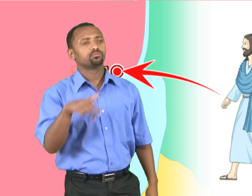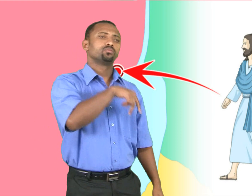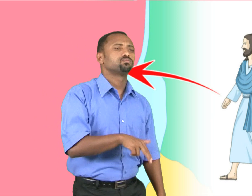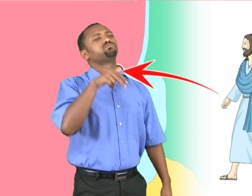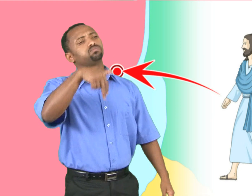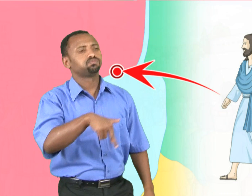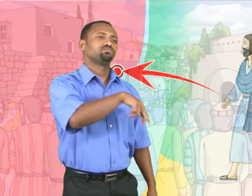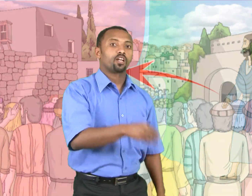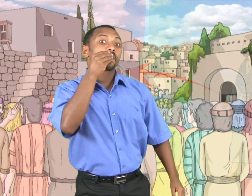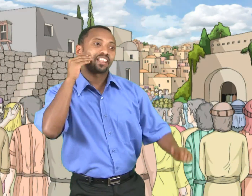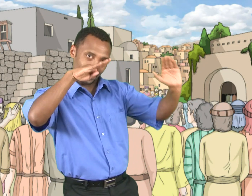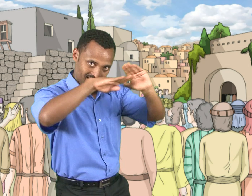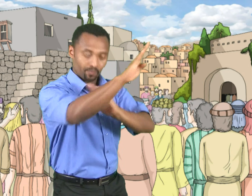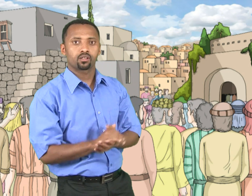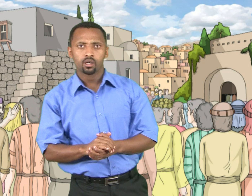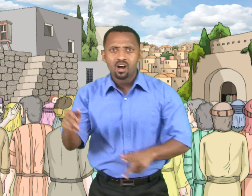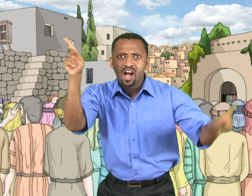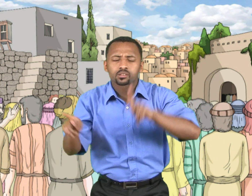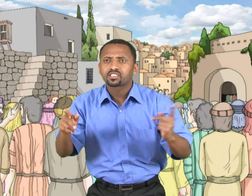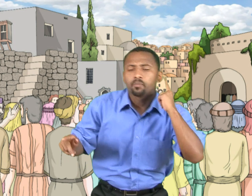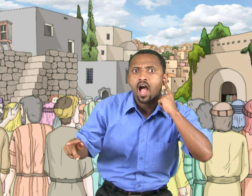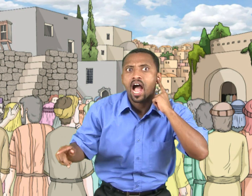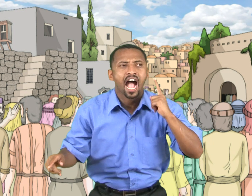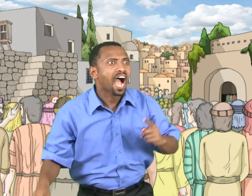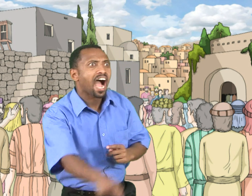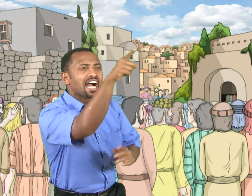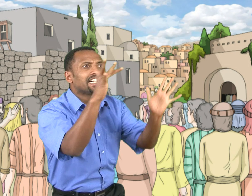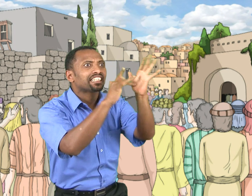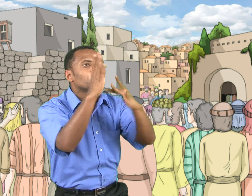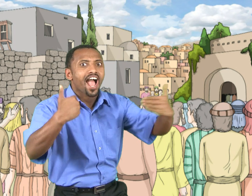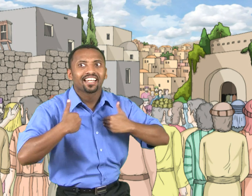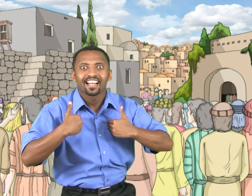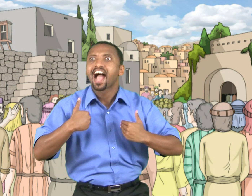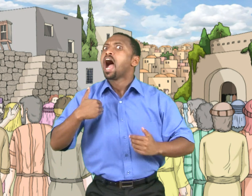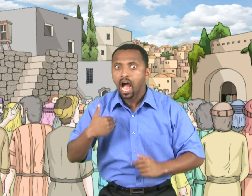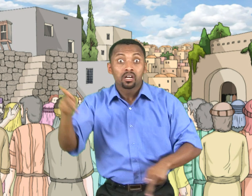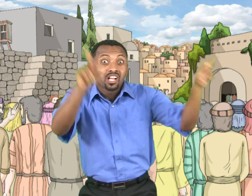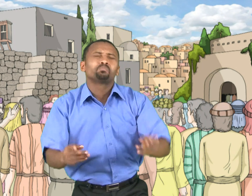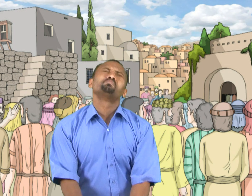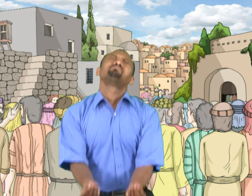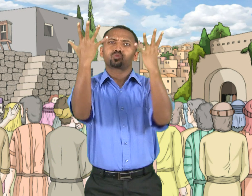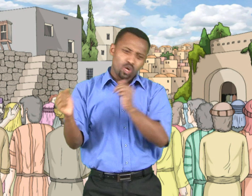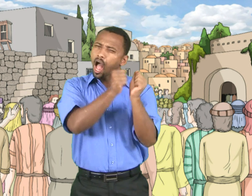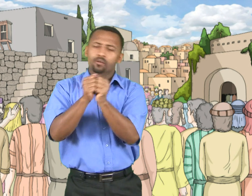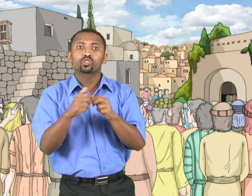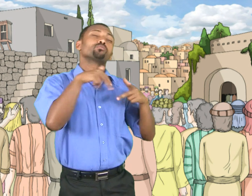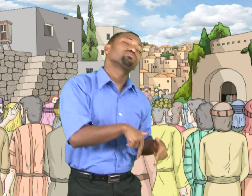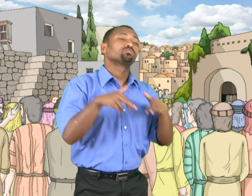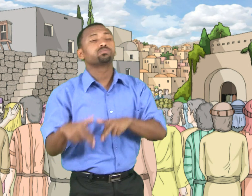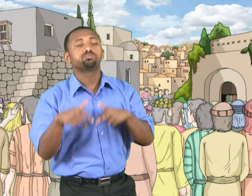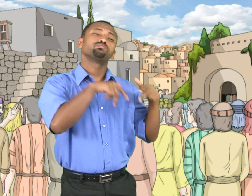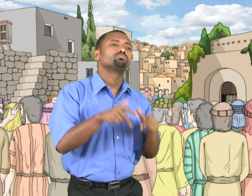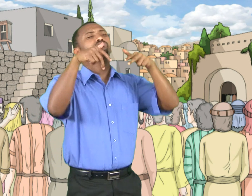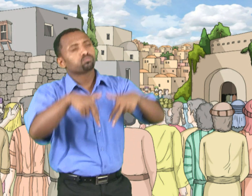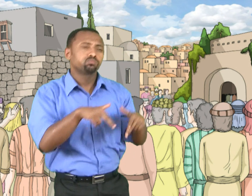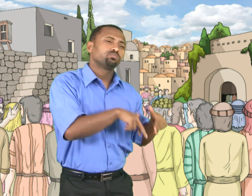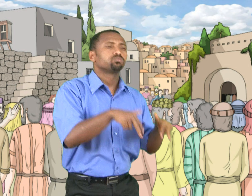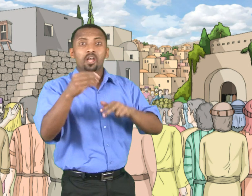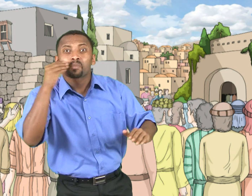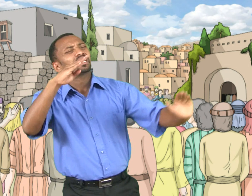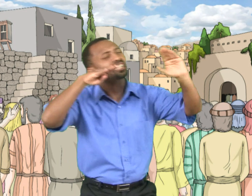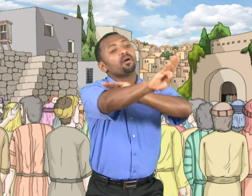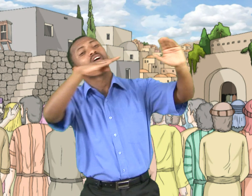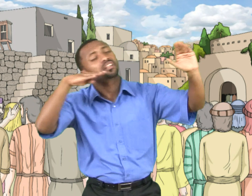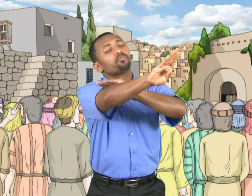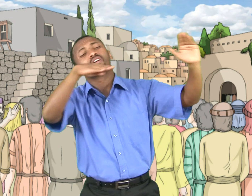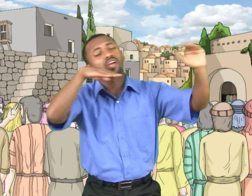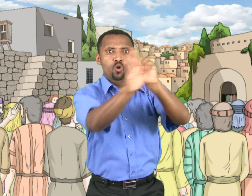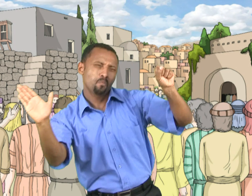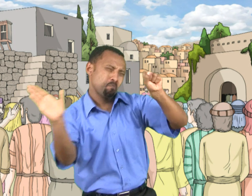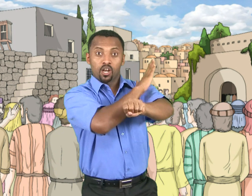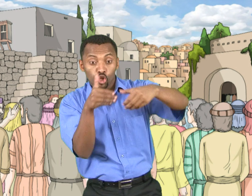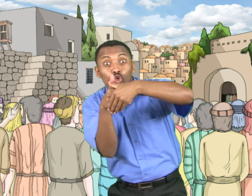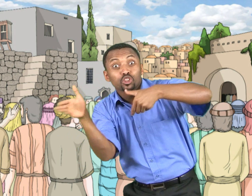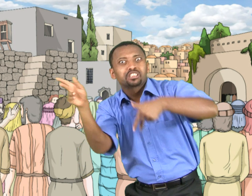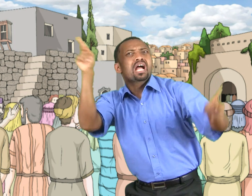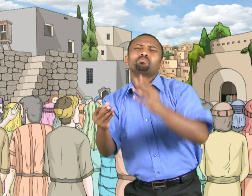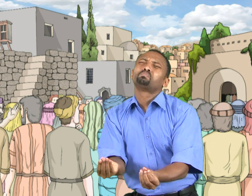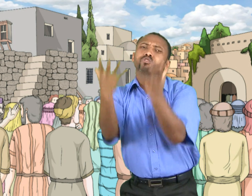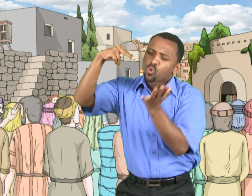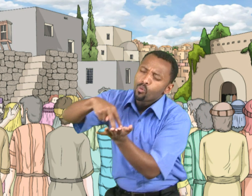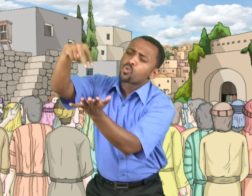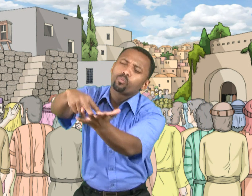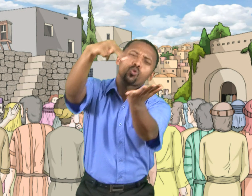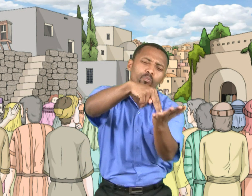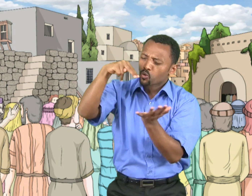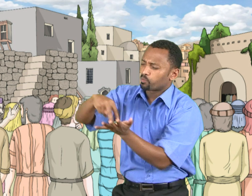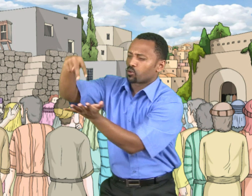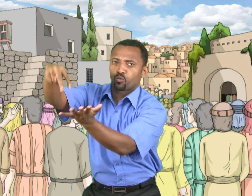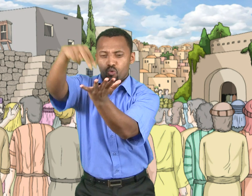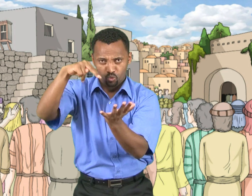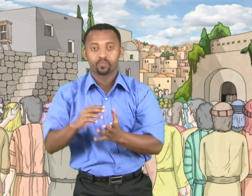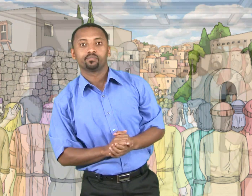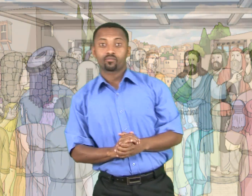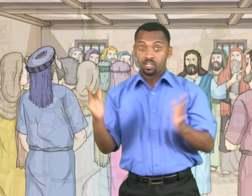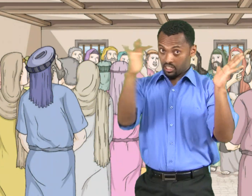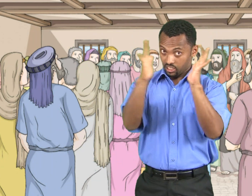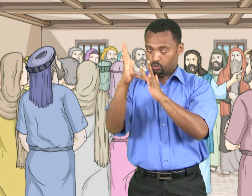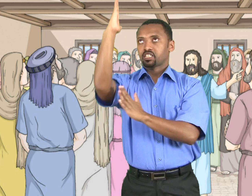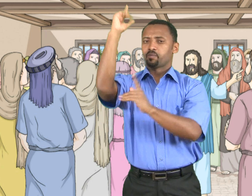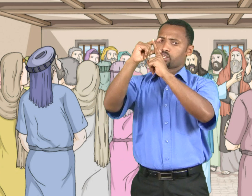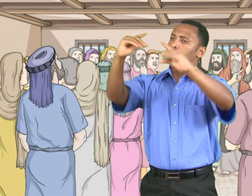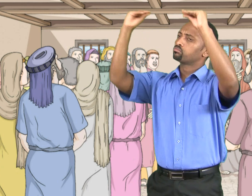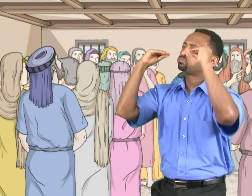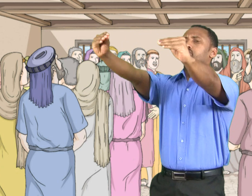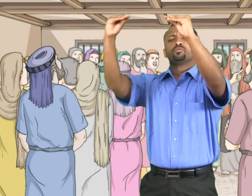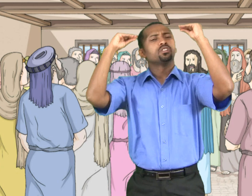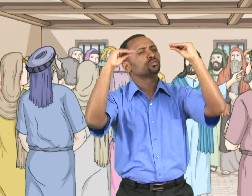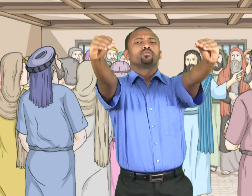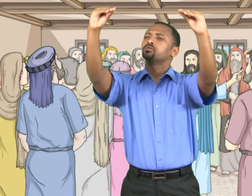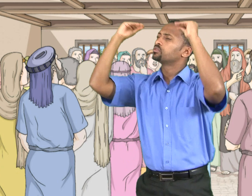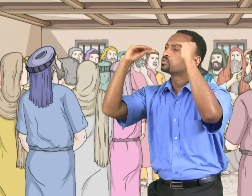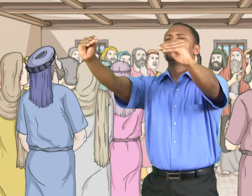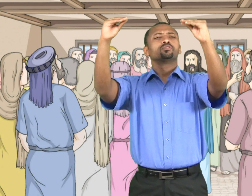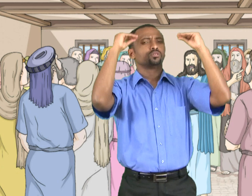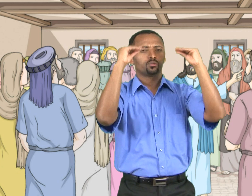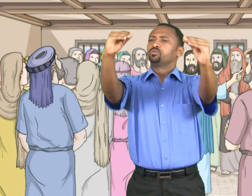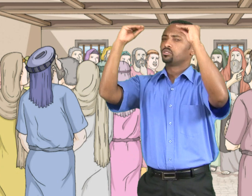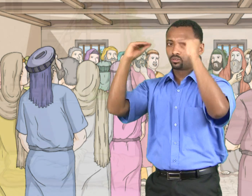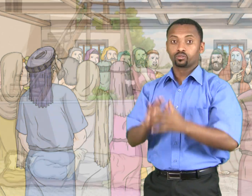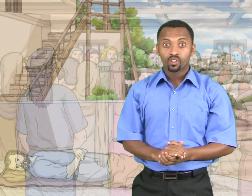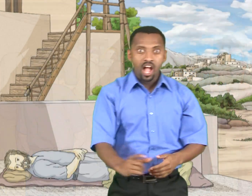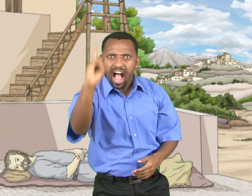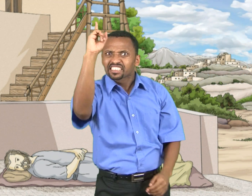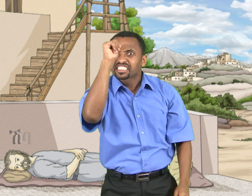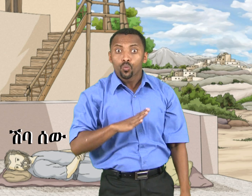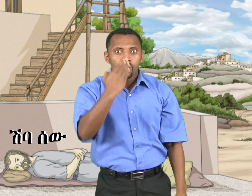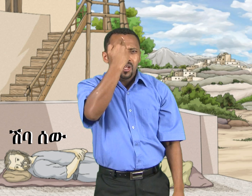And when the people heard that He was home, they gathered in such large numbers that there was no more room, not even outside the door, as Jesus spoke the word to them.